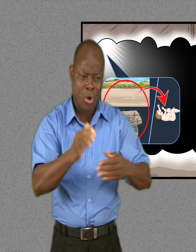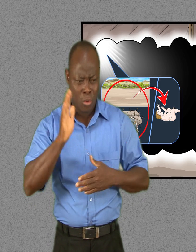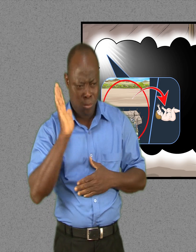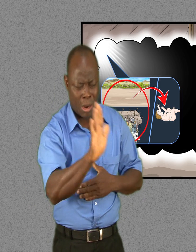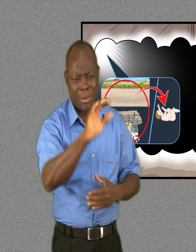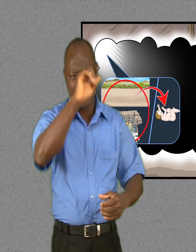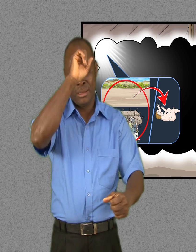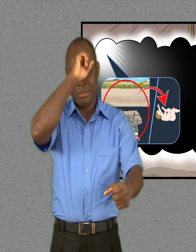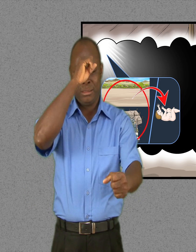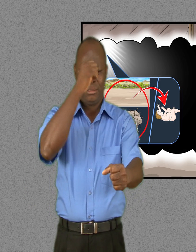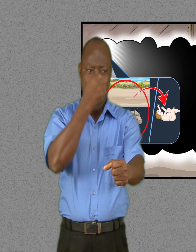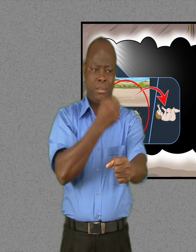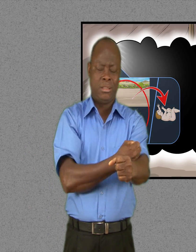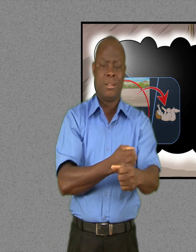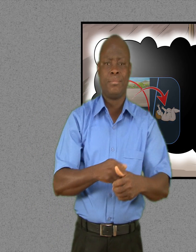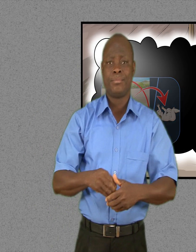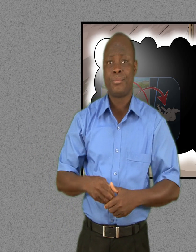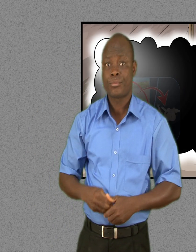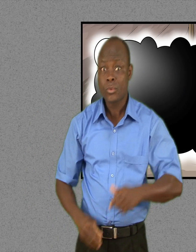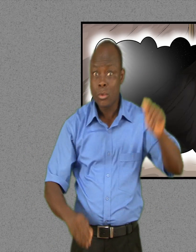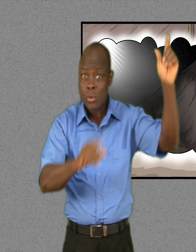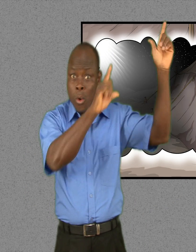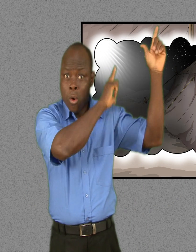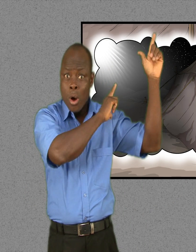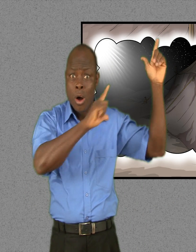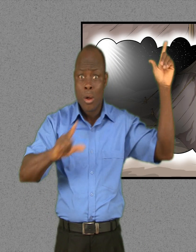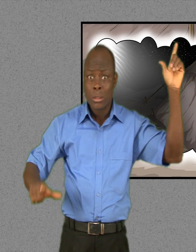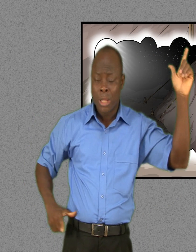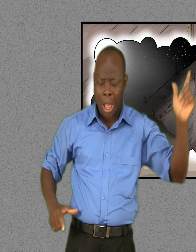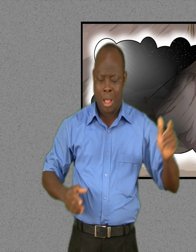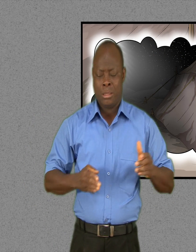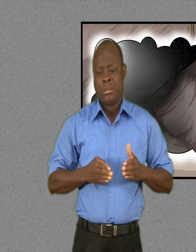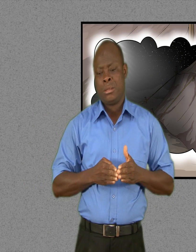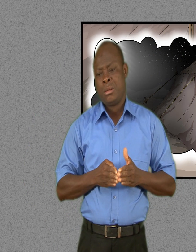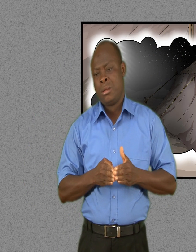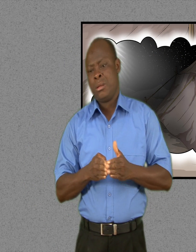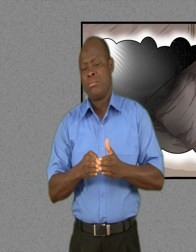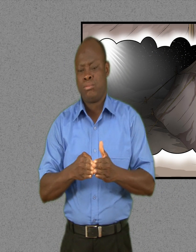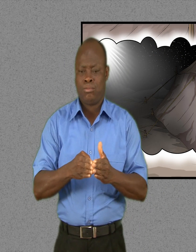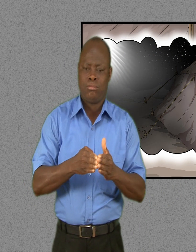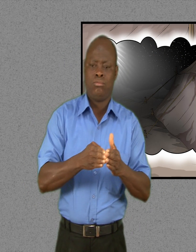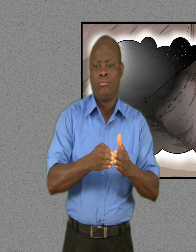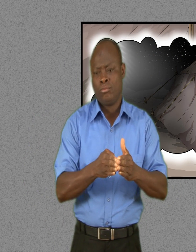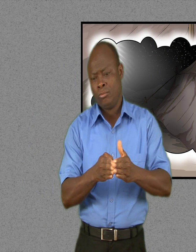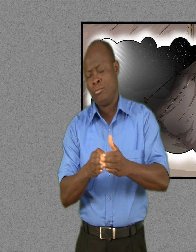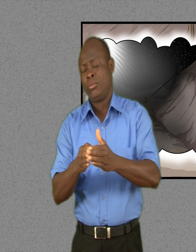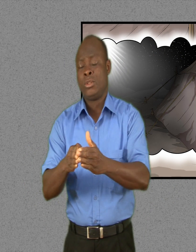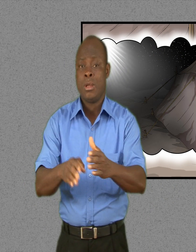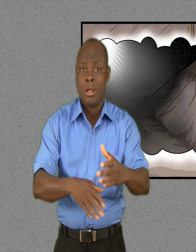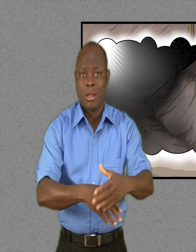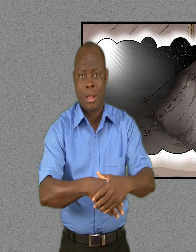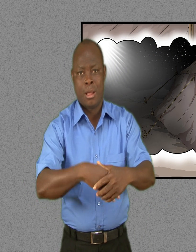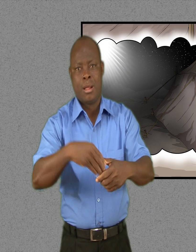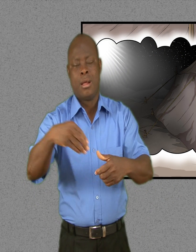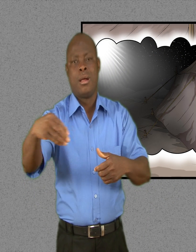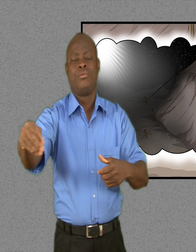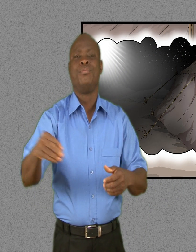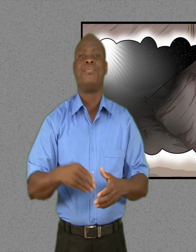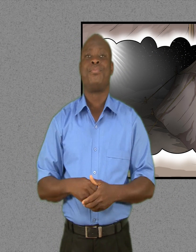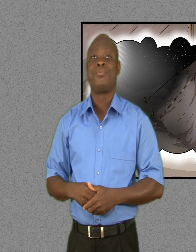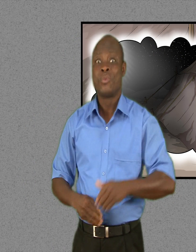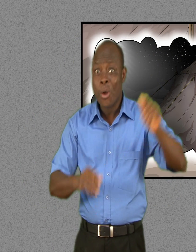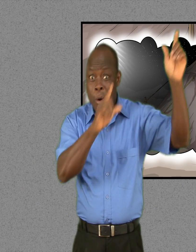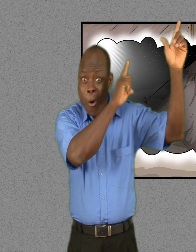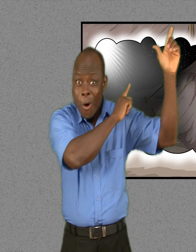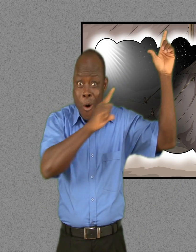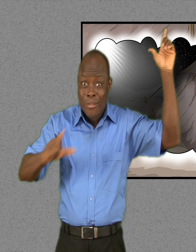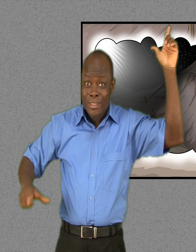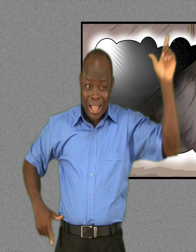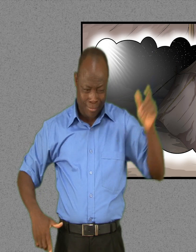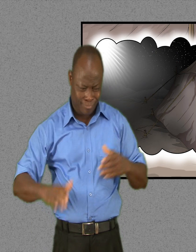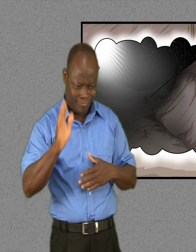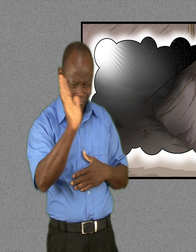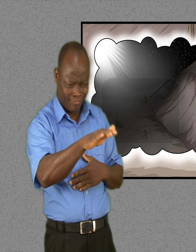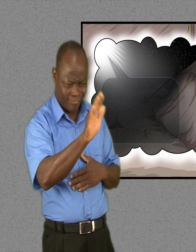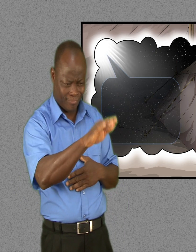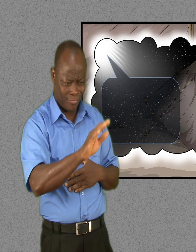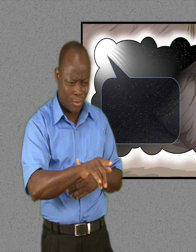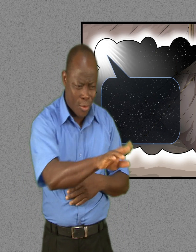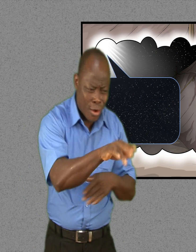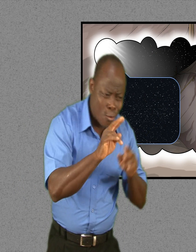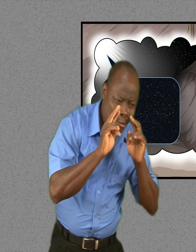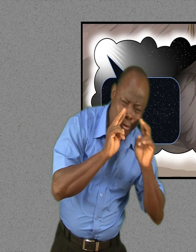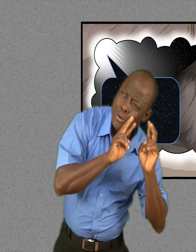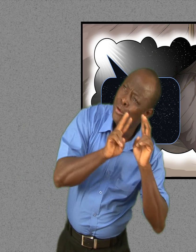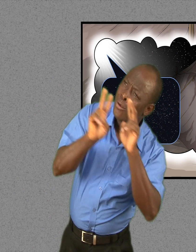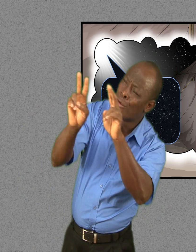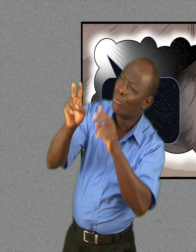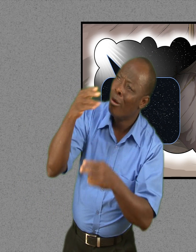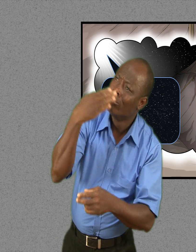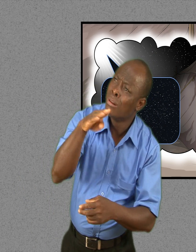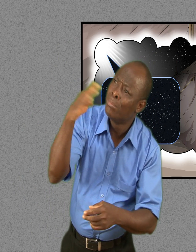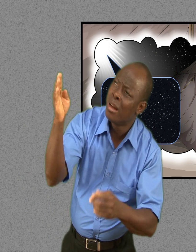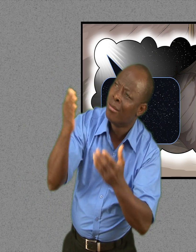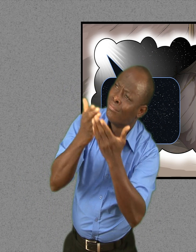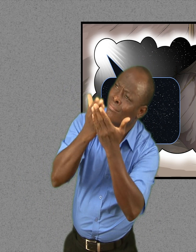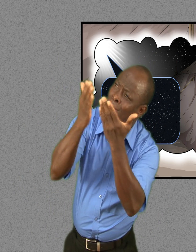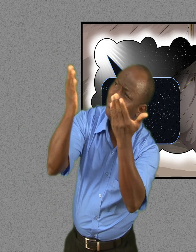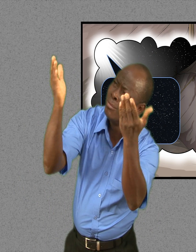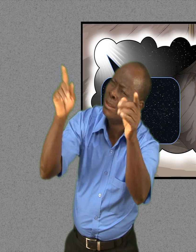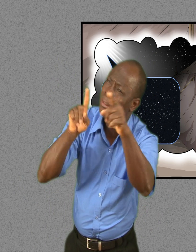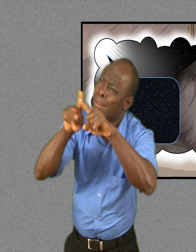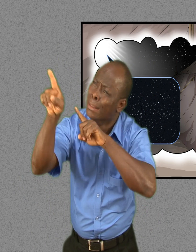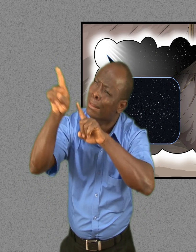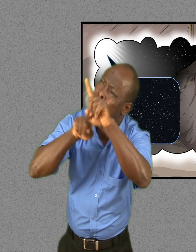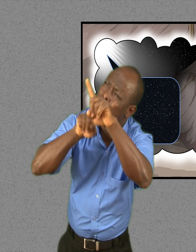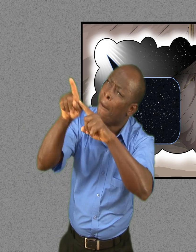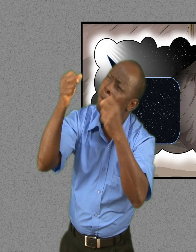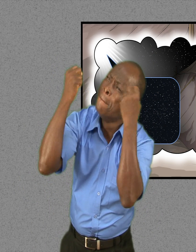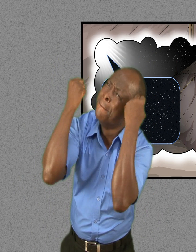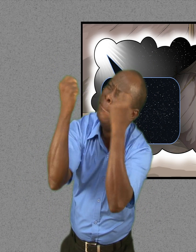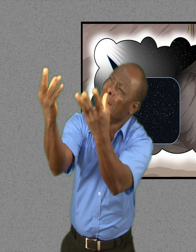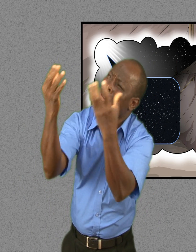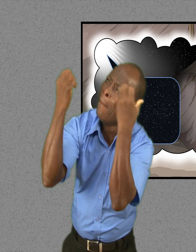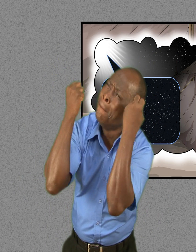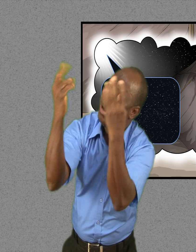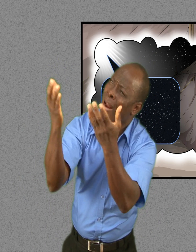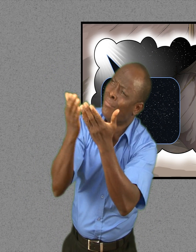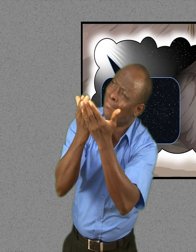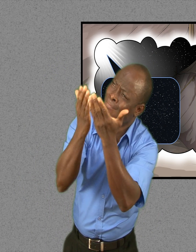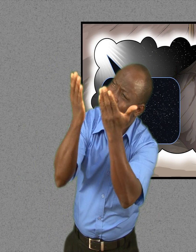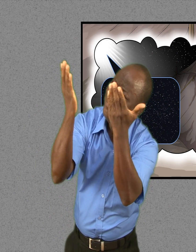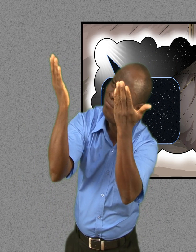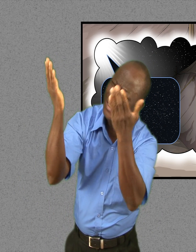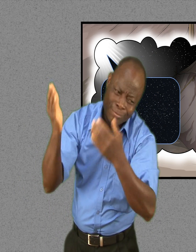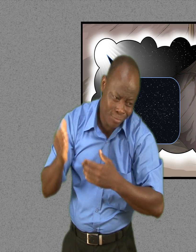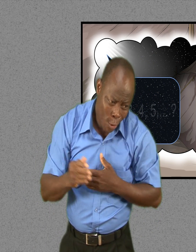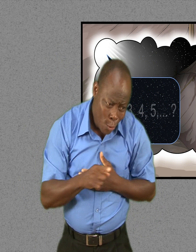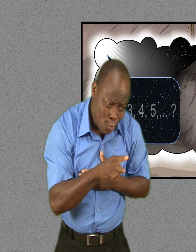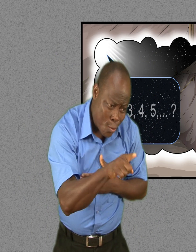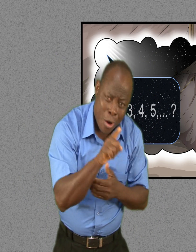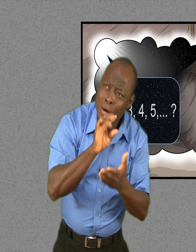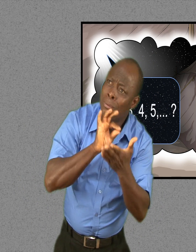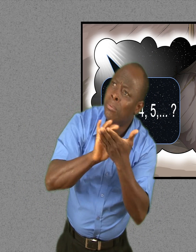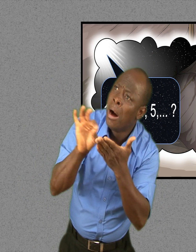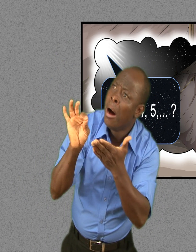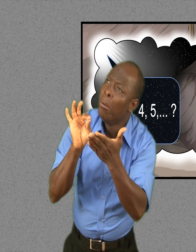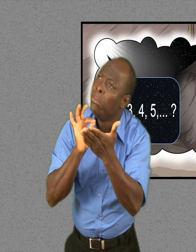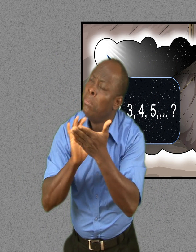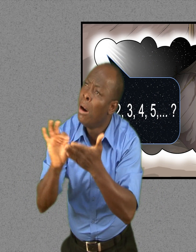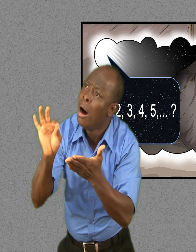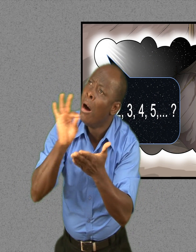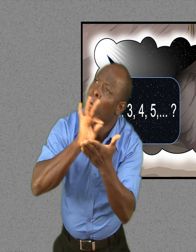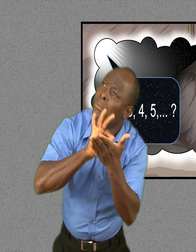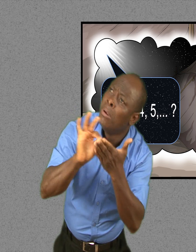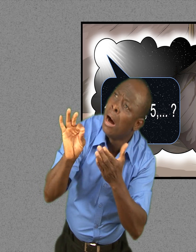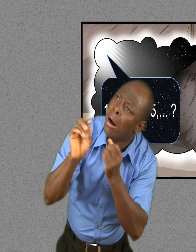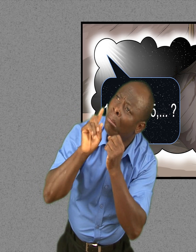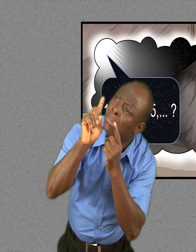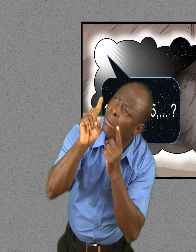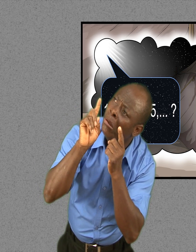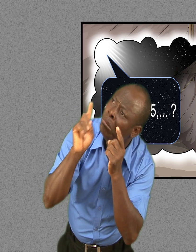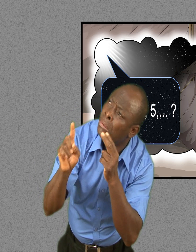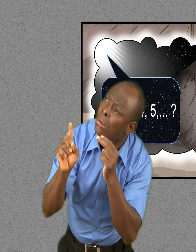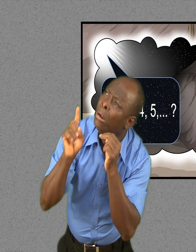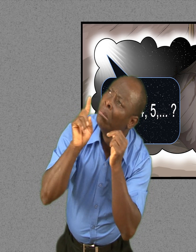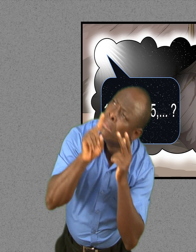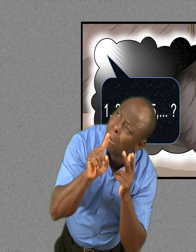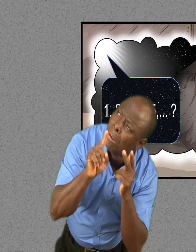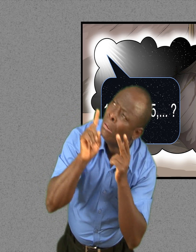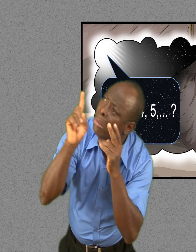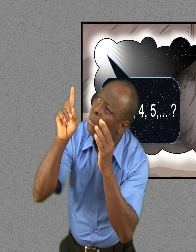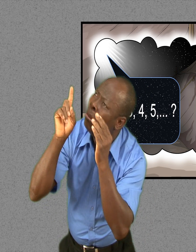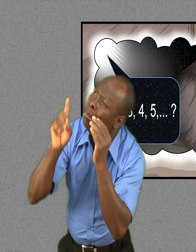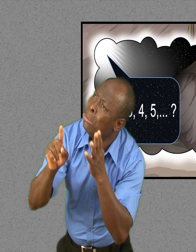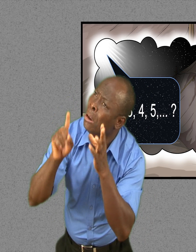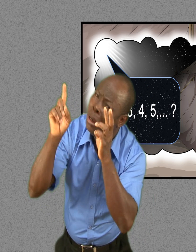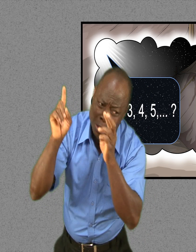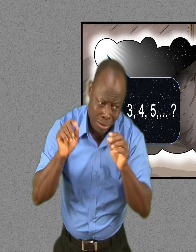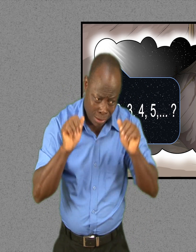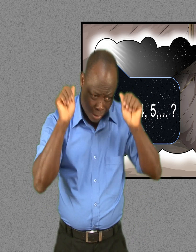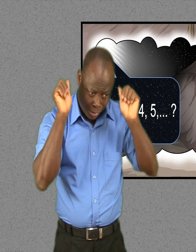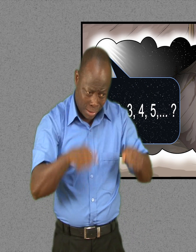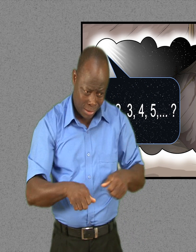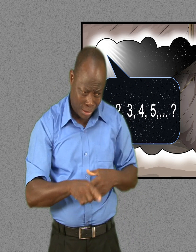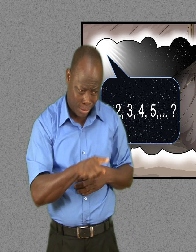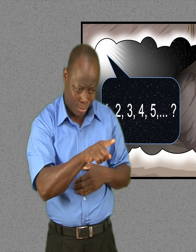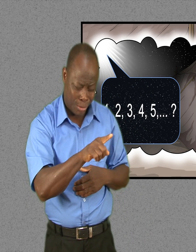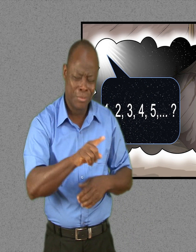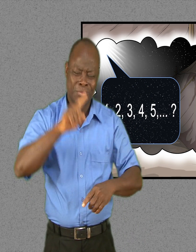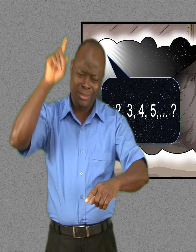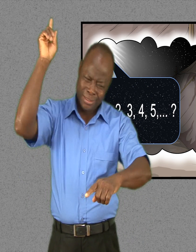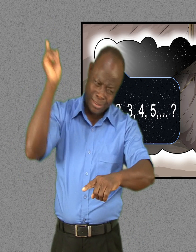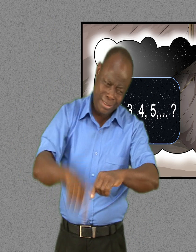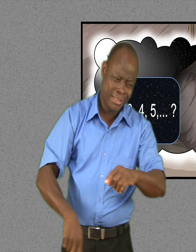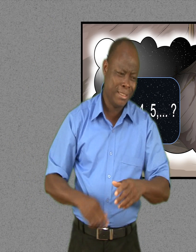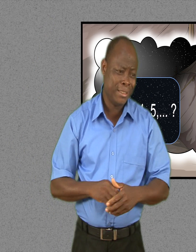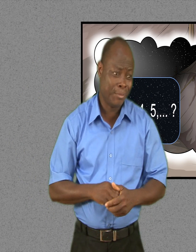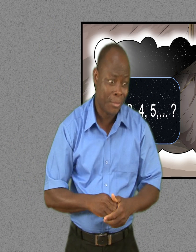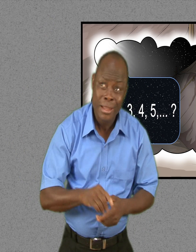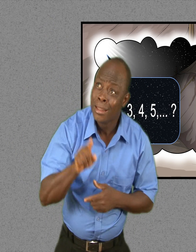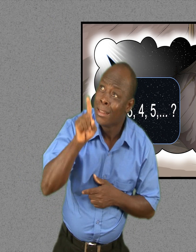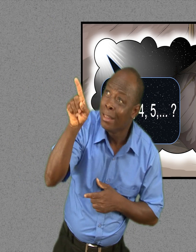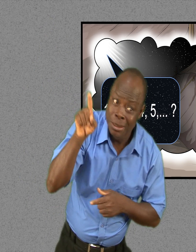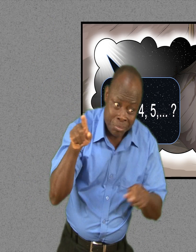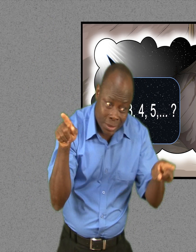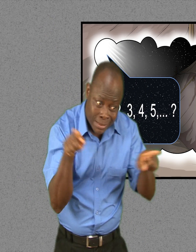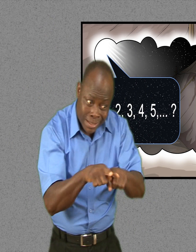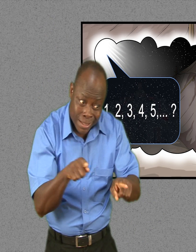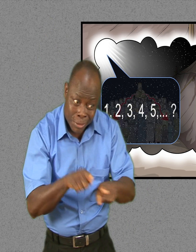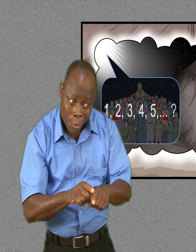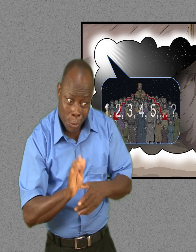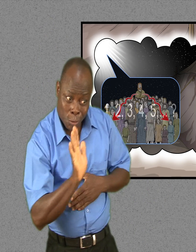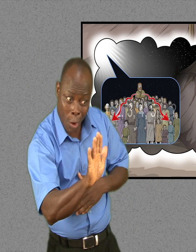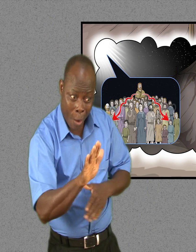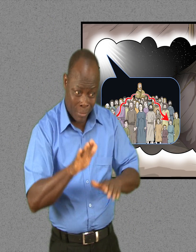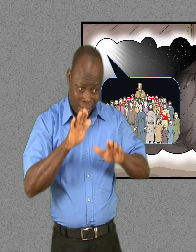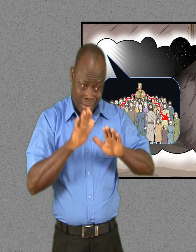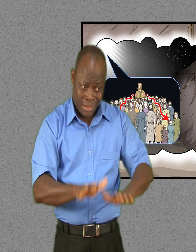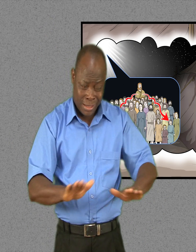And the LORD took him outside and said, “Now look to the heavens and count the stars, if you are able.”